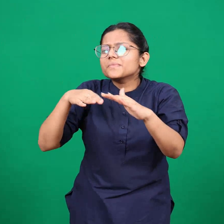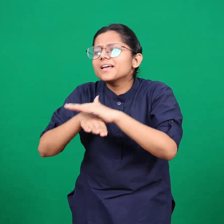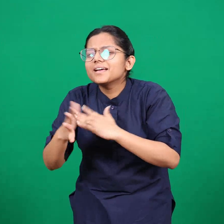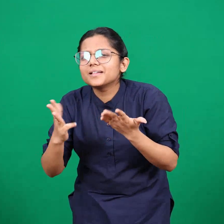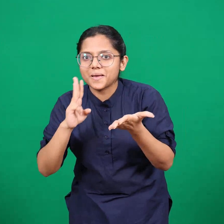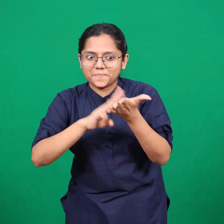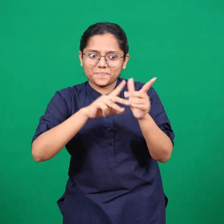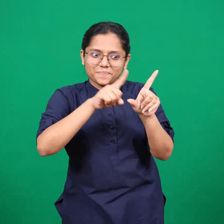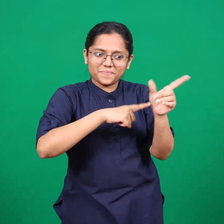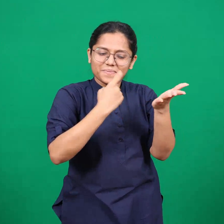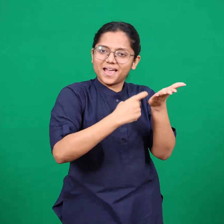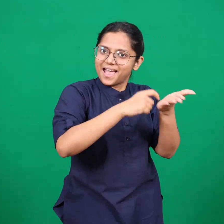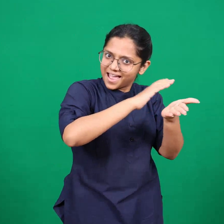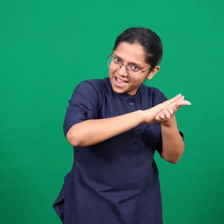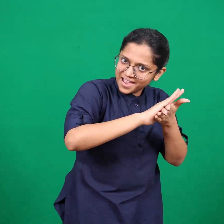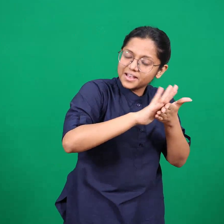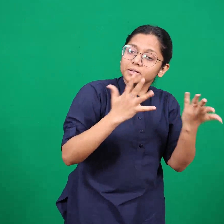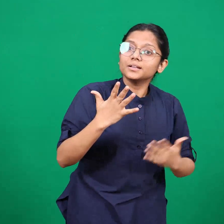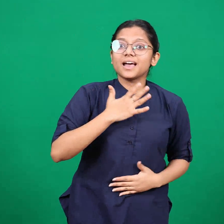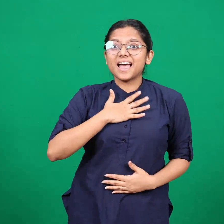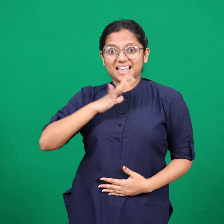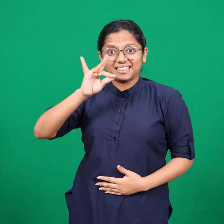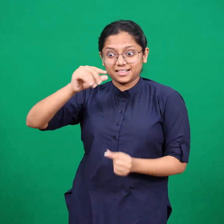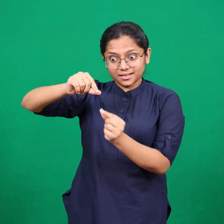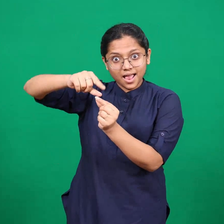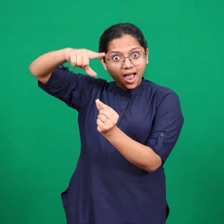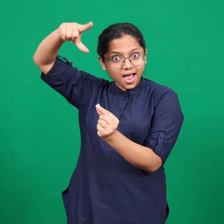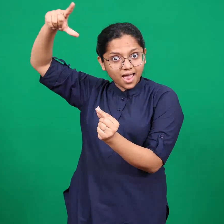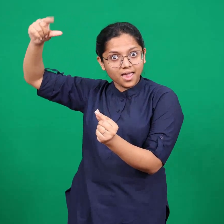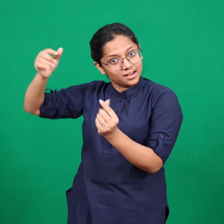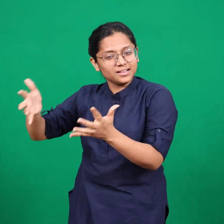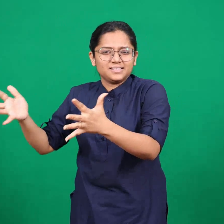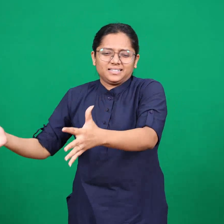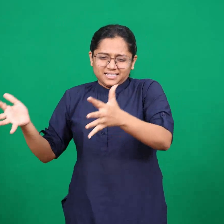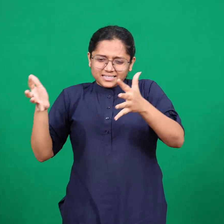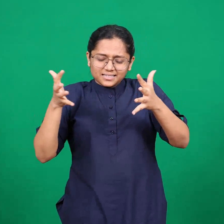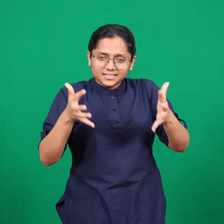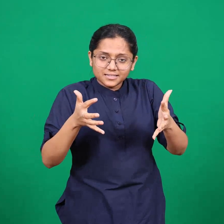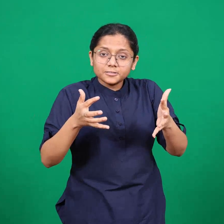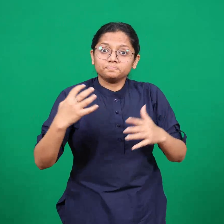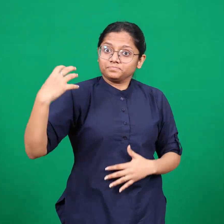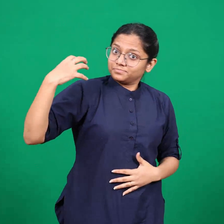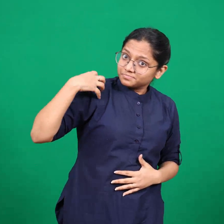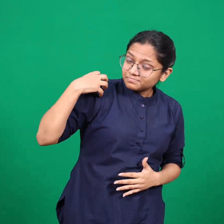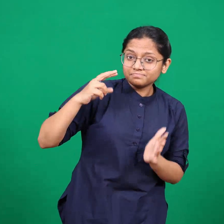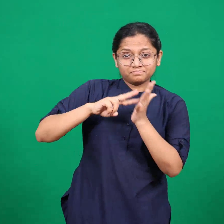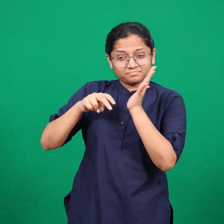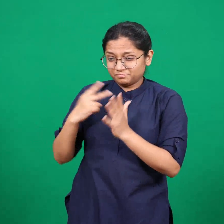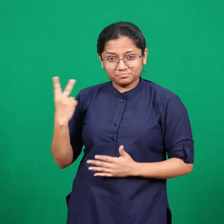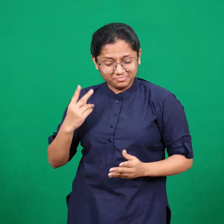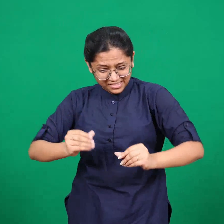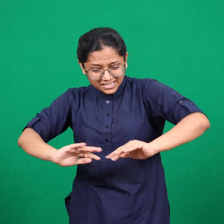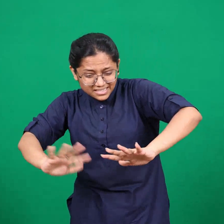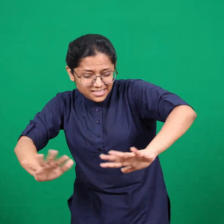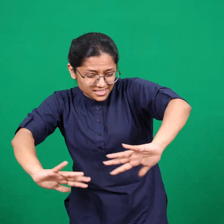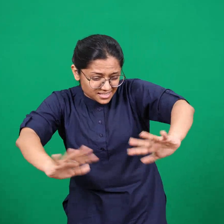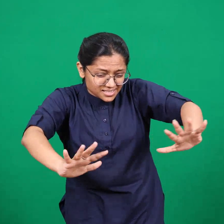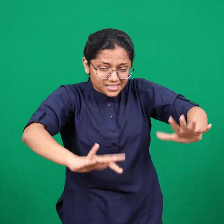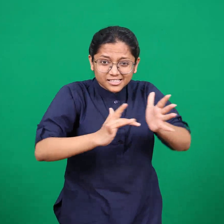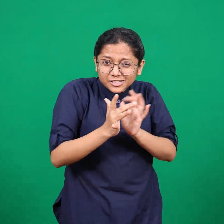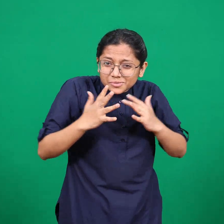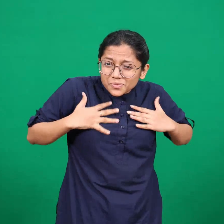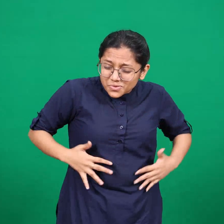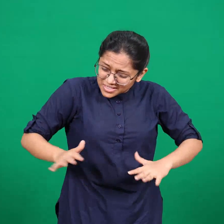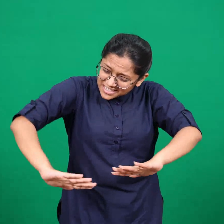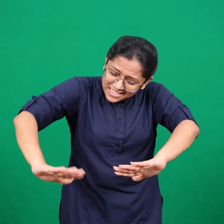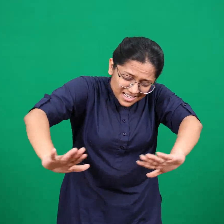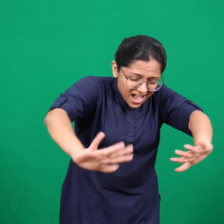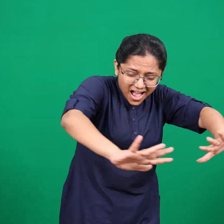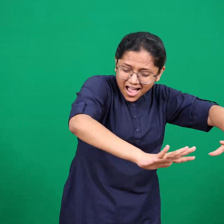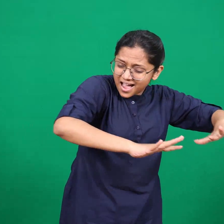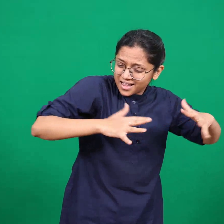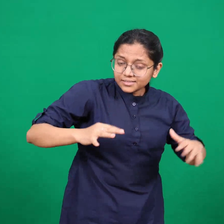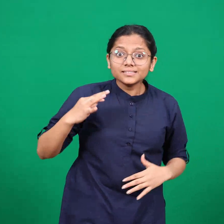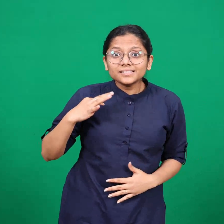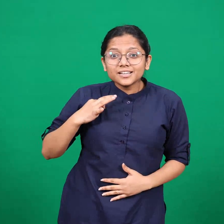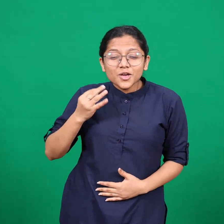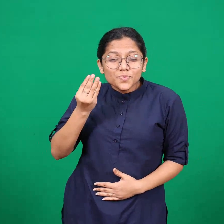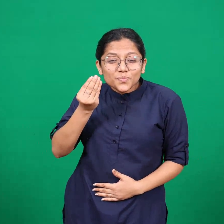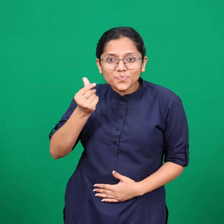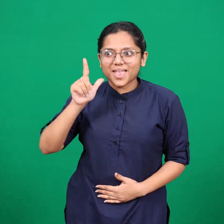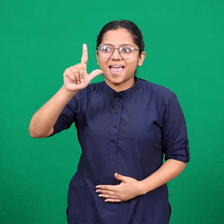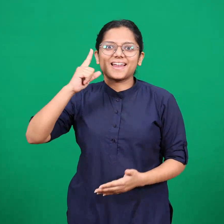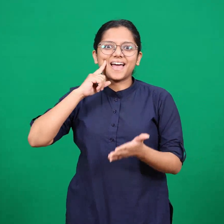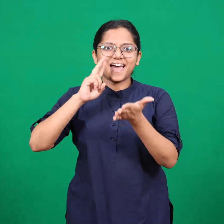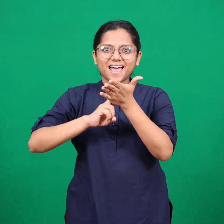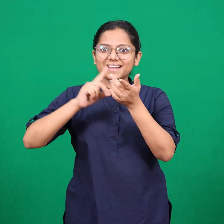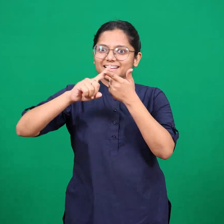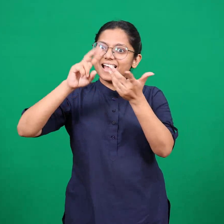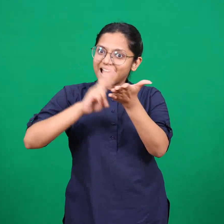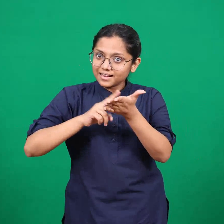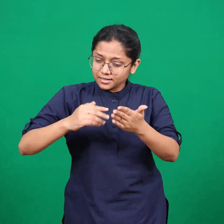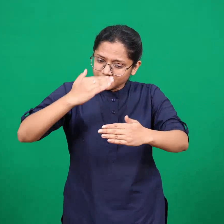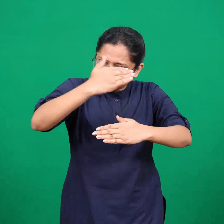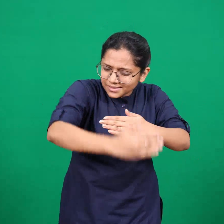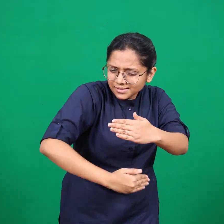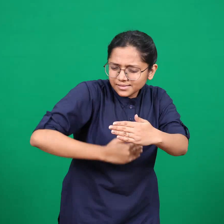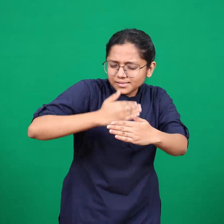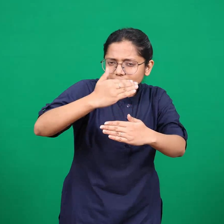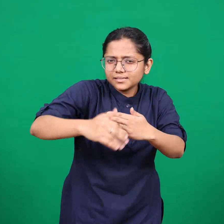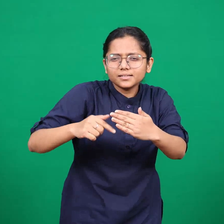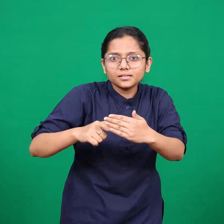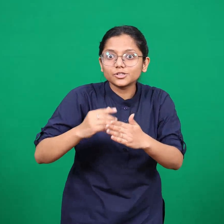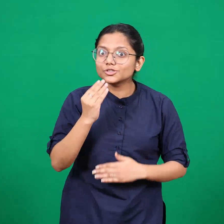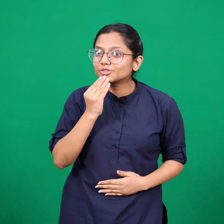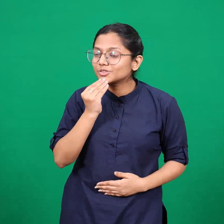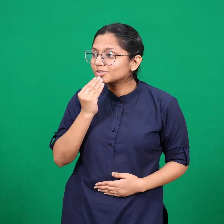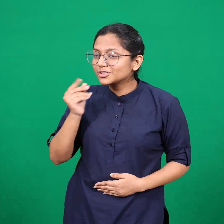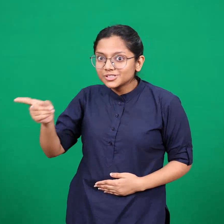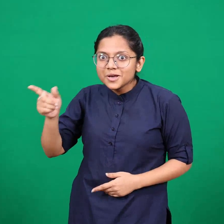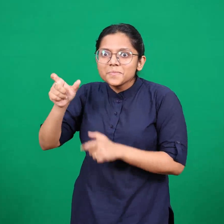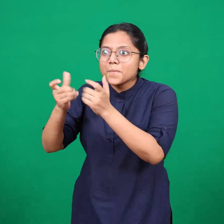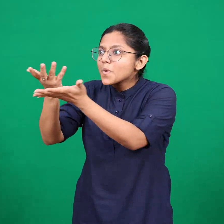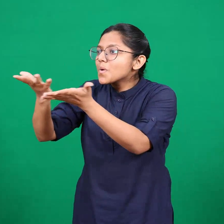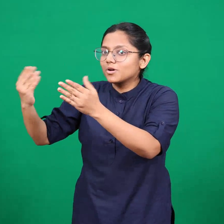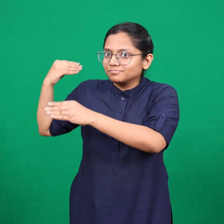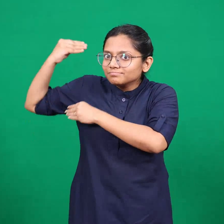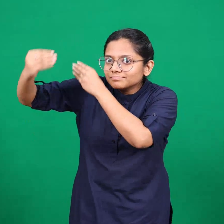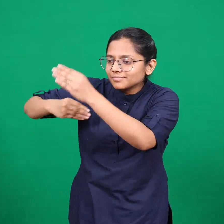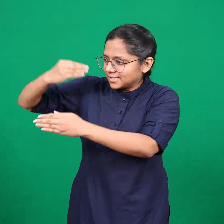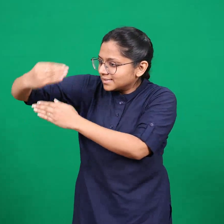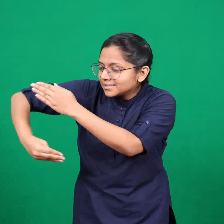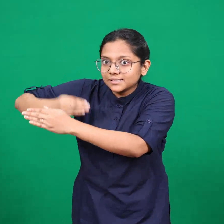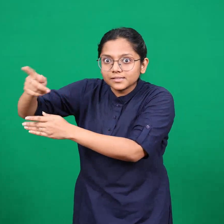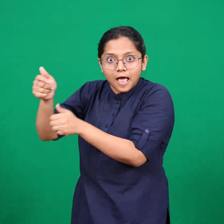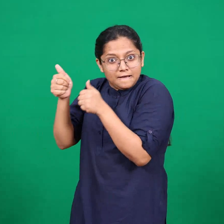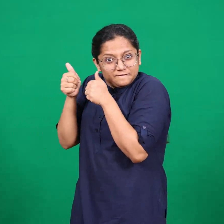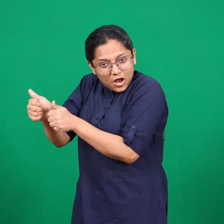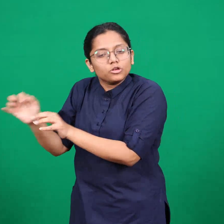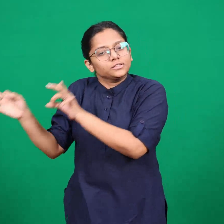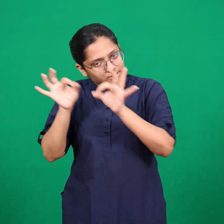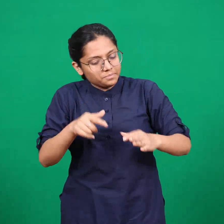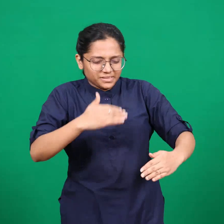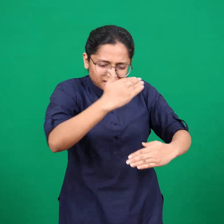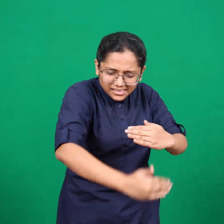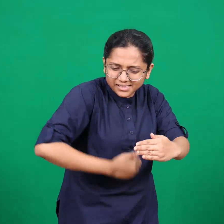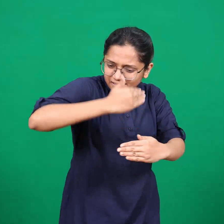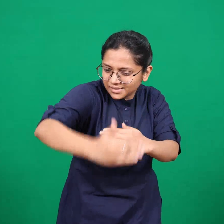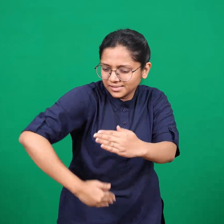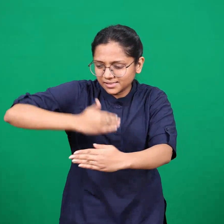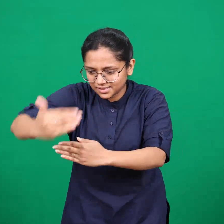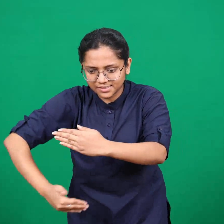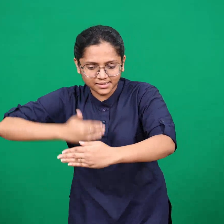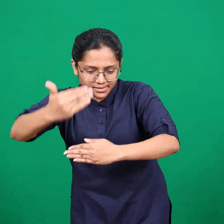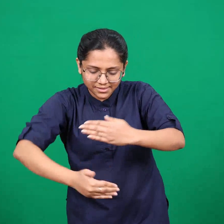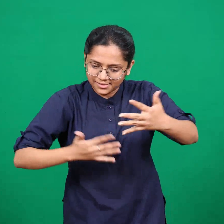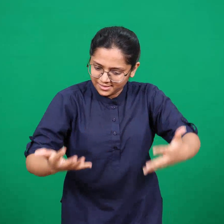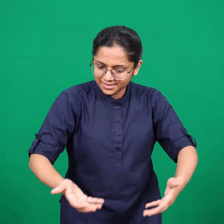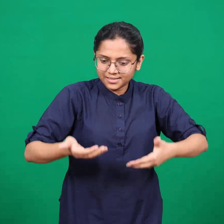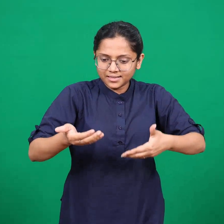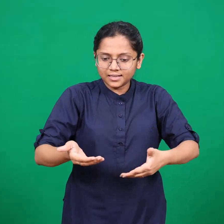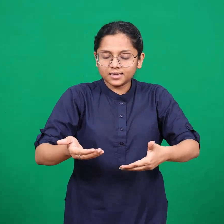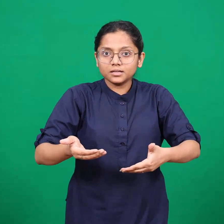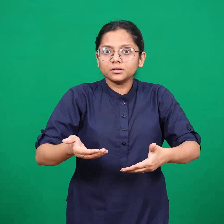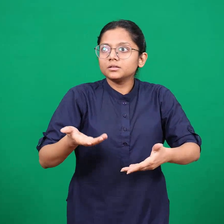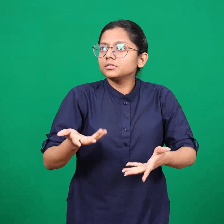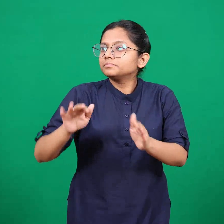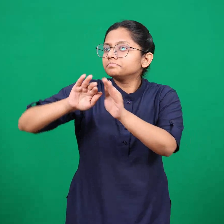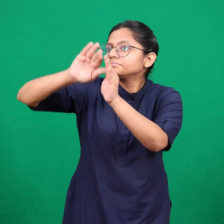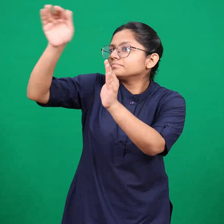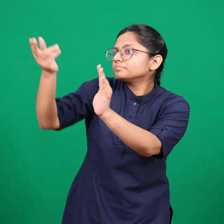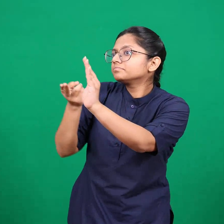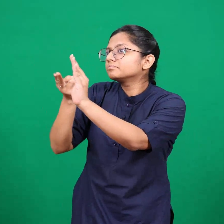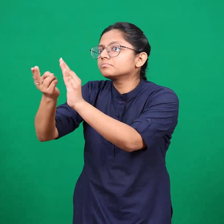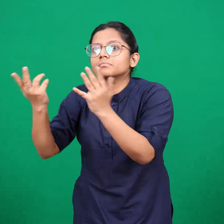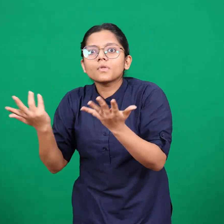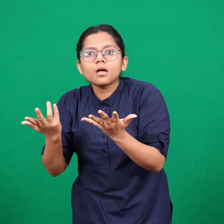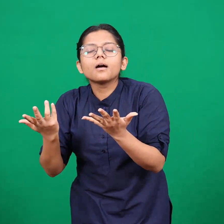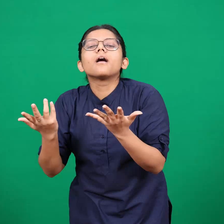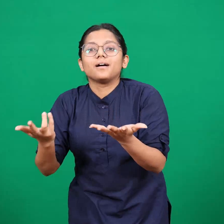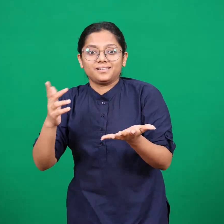So they took the body of Jesus and wrapped it in linen cloths with the spices, according to the Jewish burial custom.